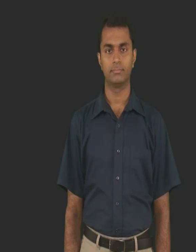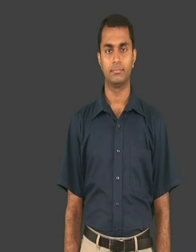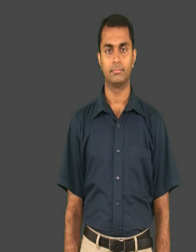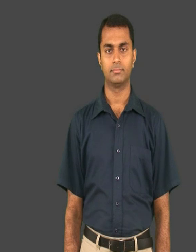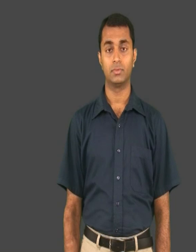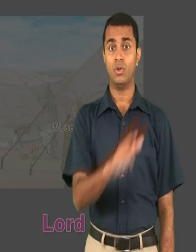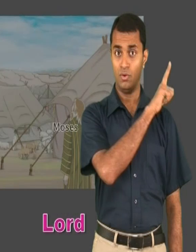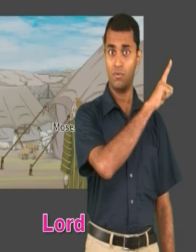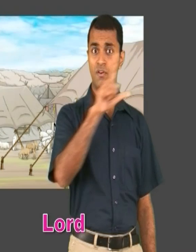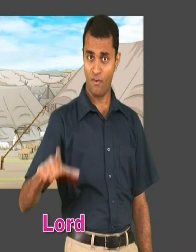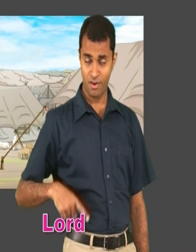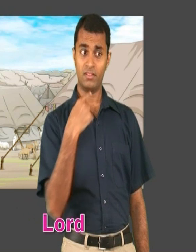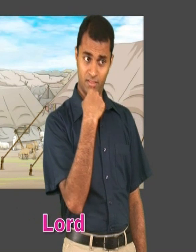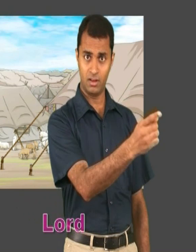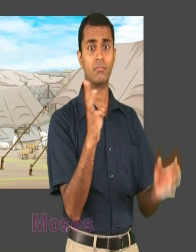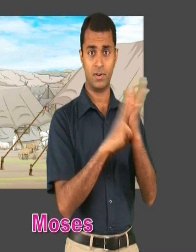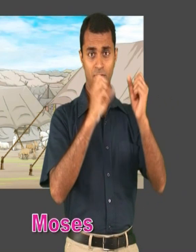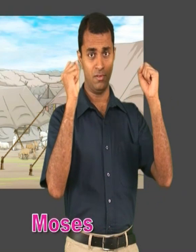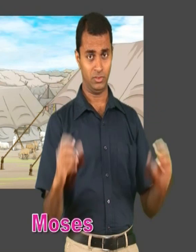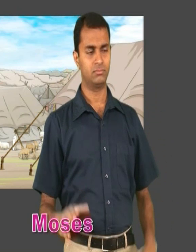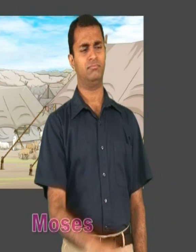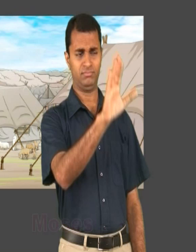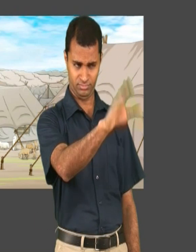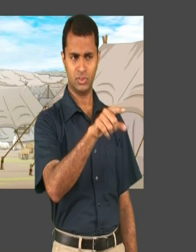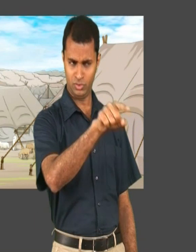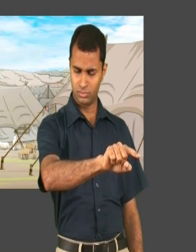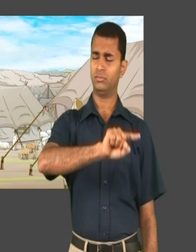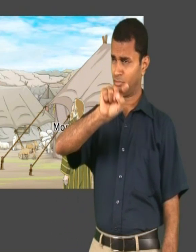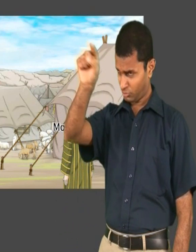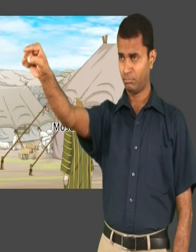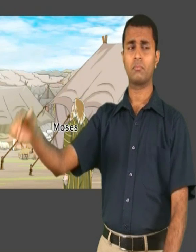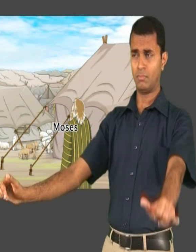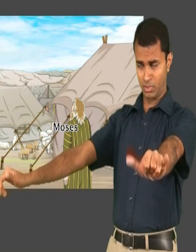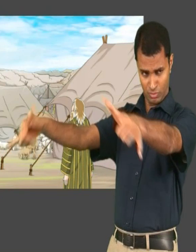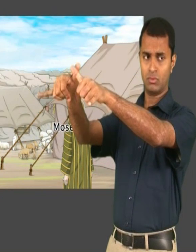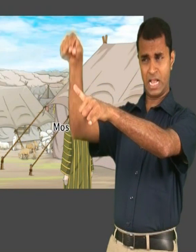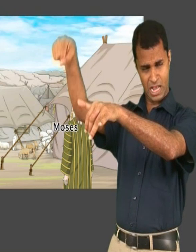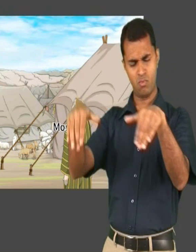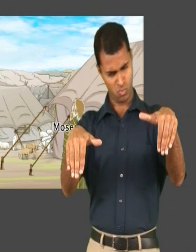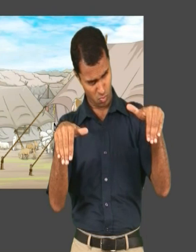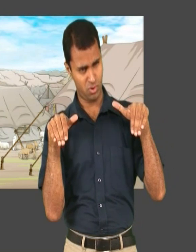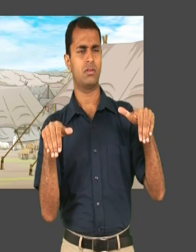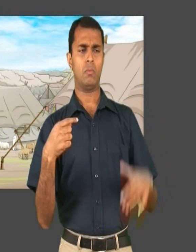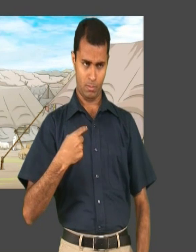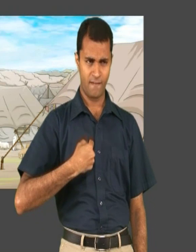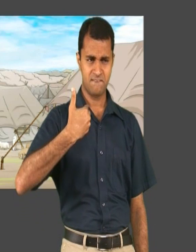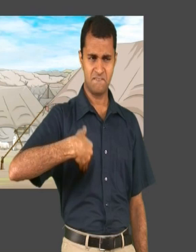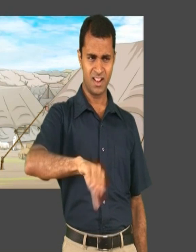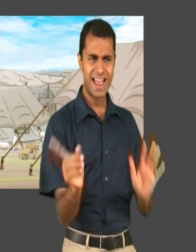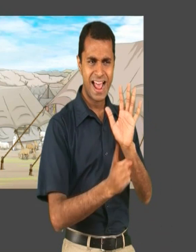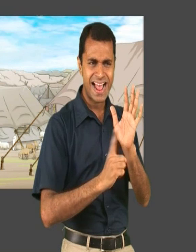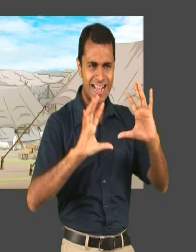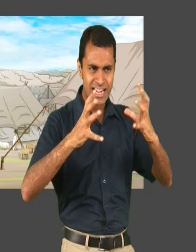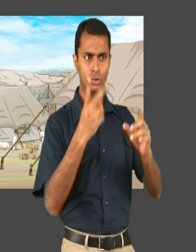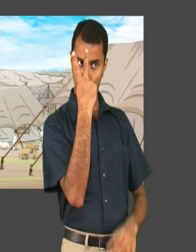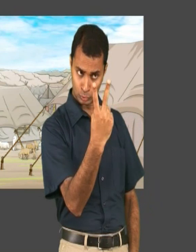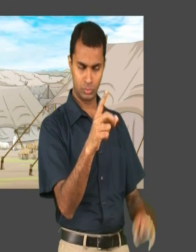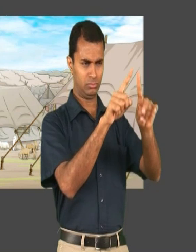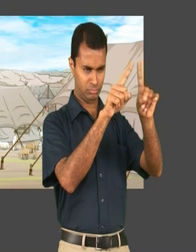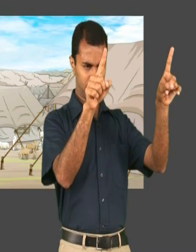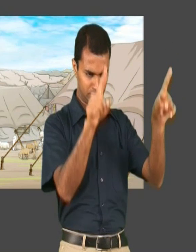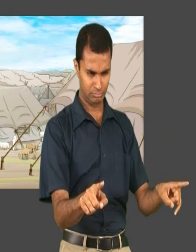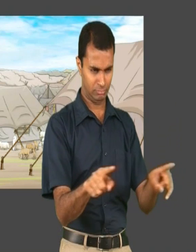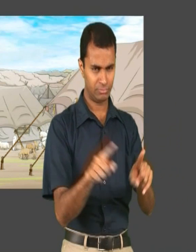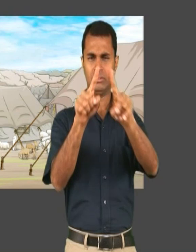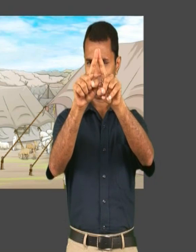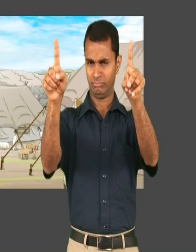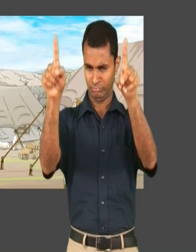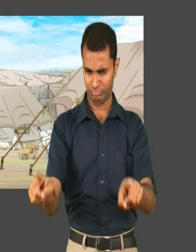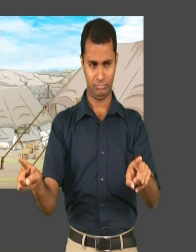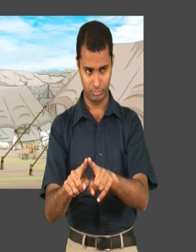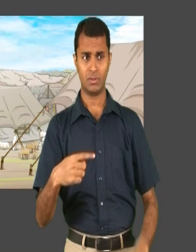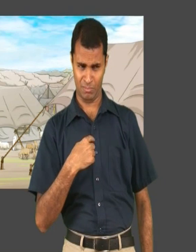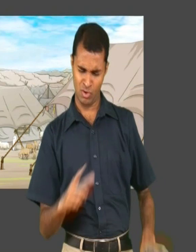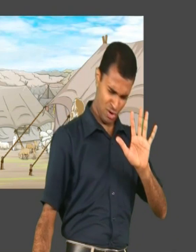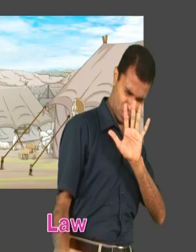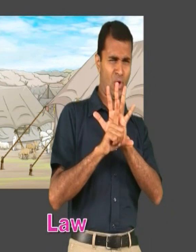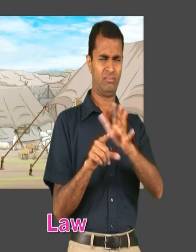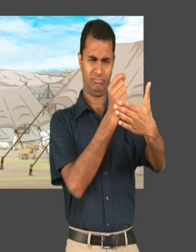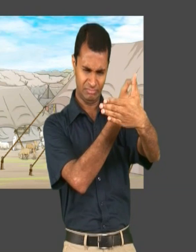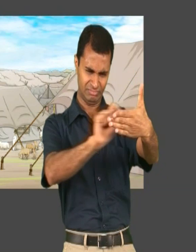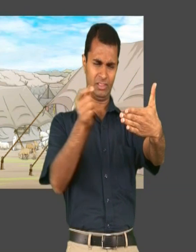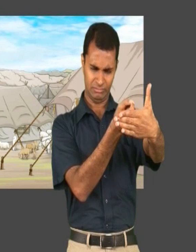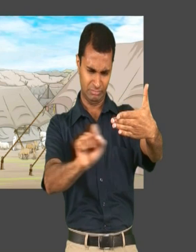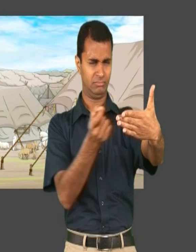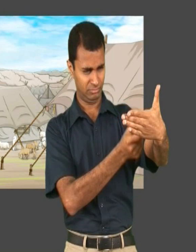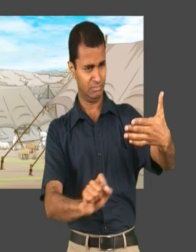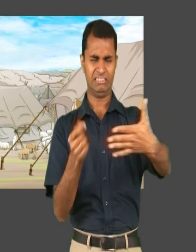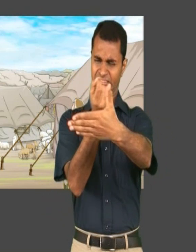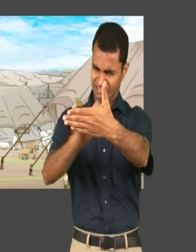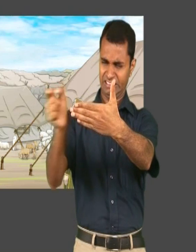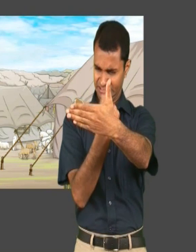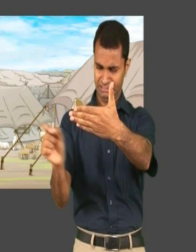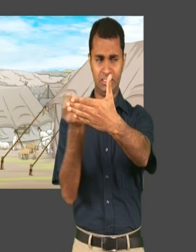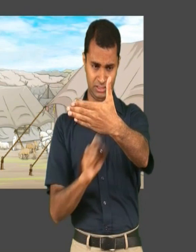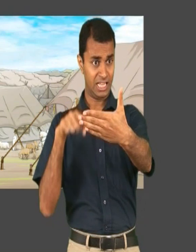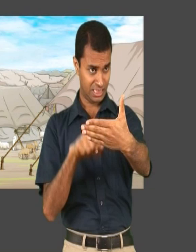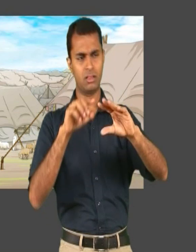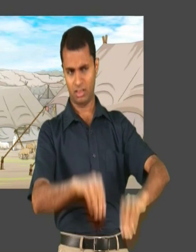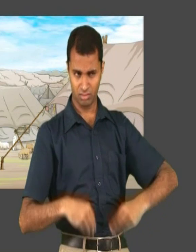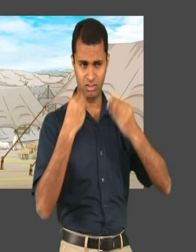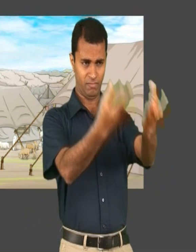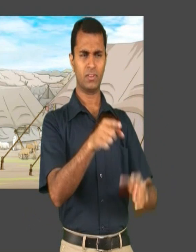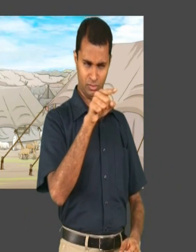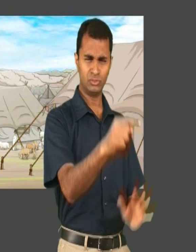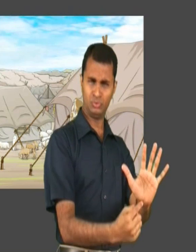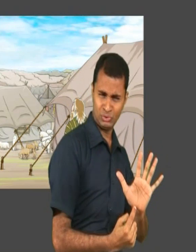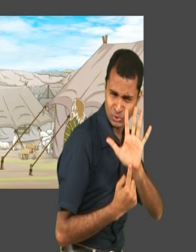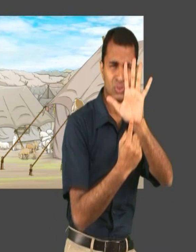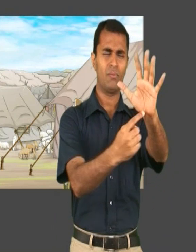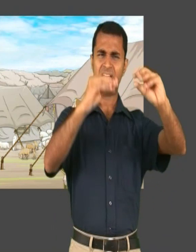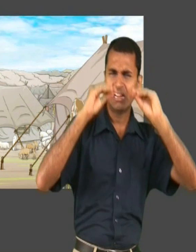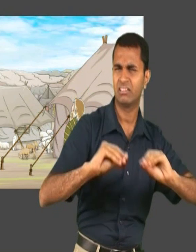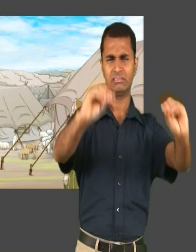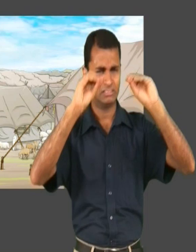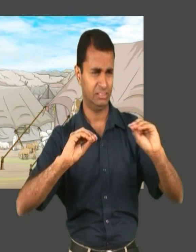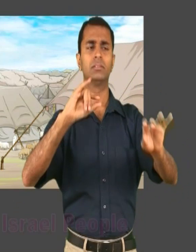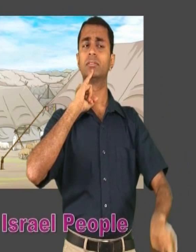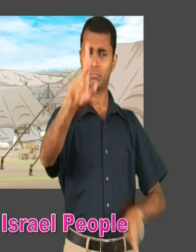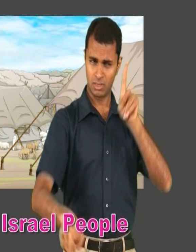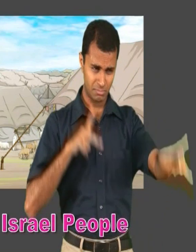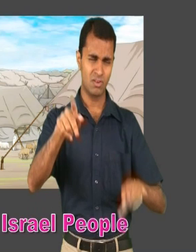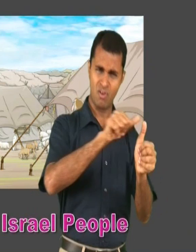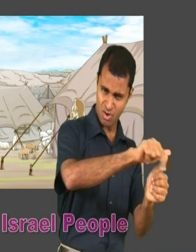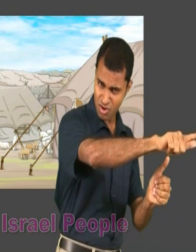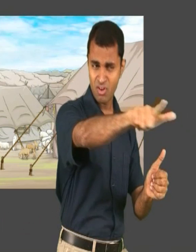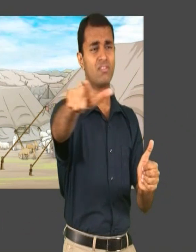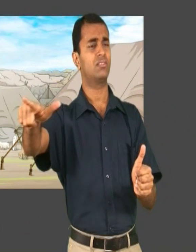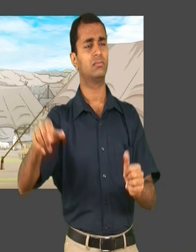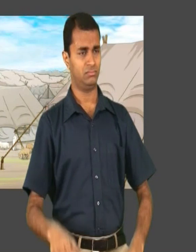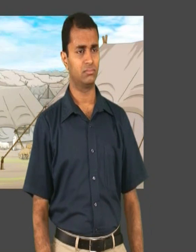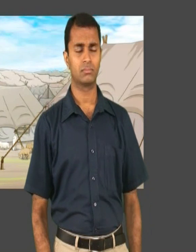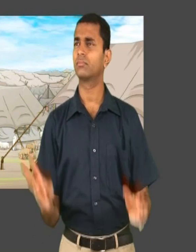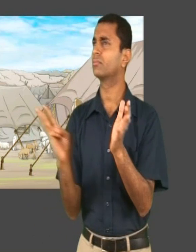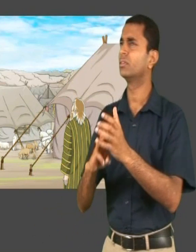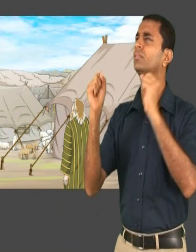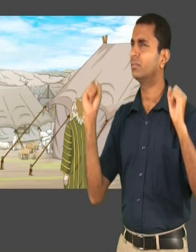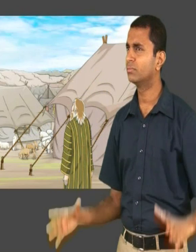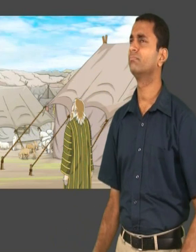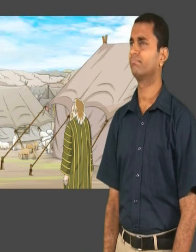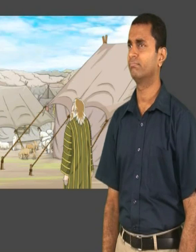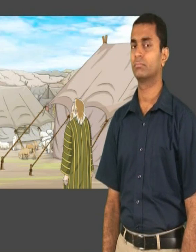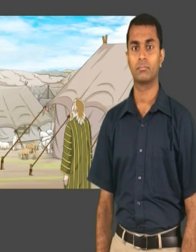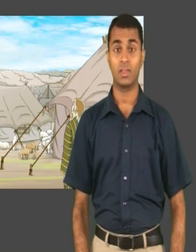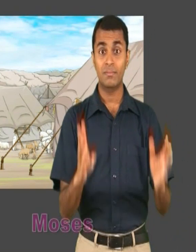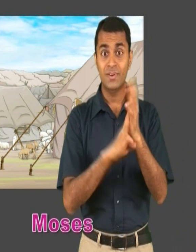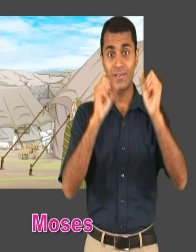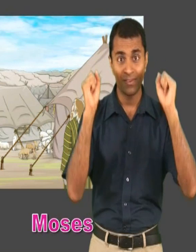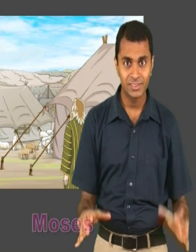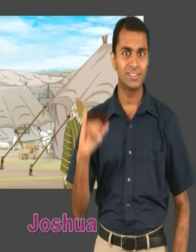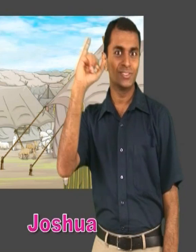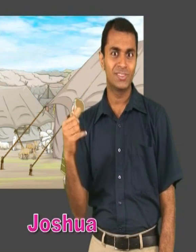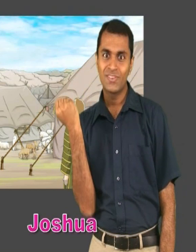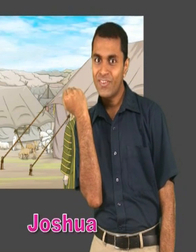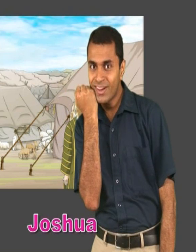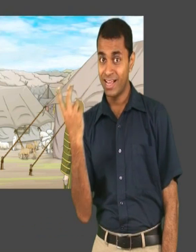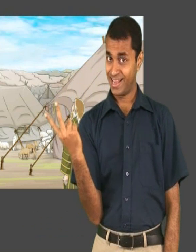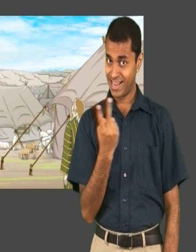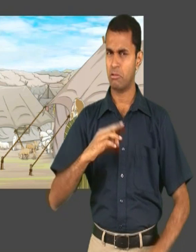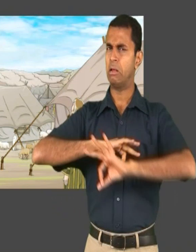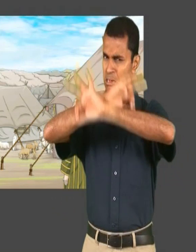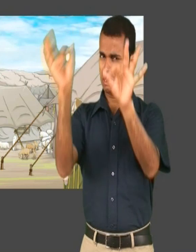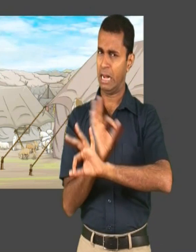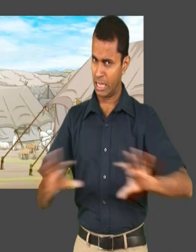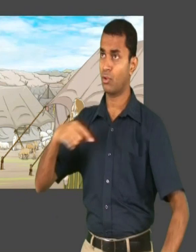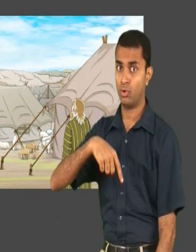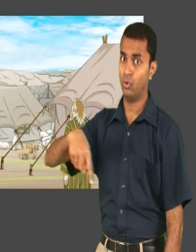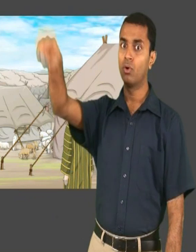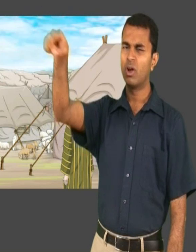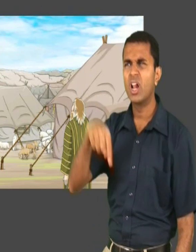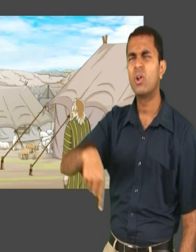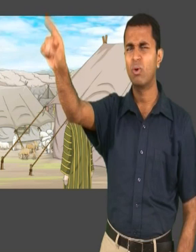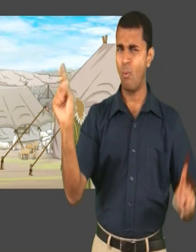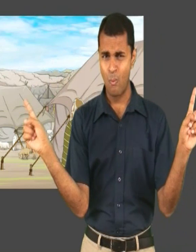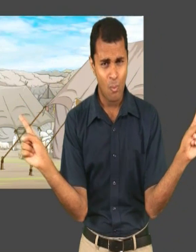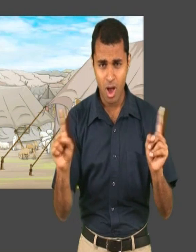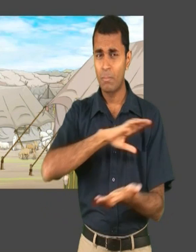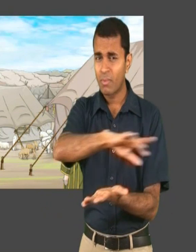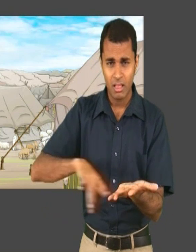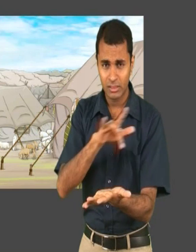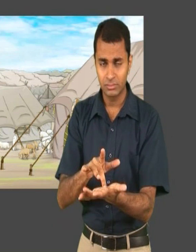Then the LORD said to Moses, “Come up to Me on the mountain and stay here, so that I may give you the tablets of stone, with the law and commandments I have written for their instruction.”